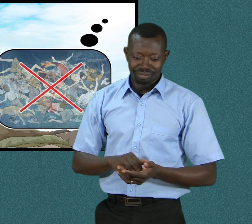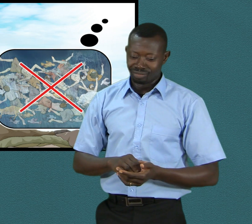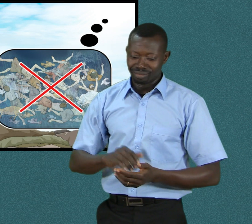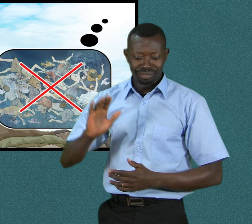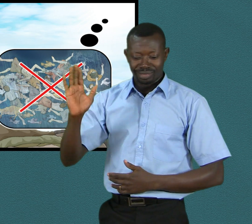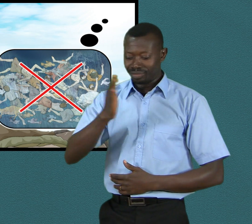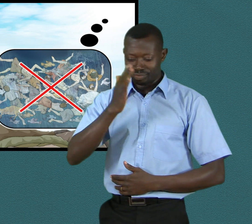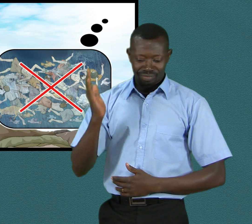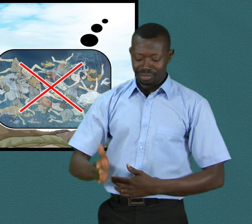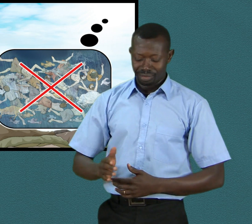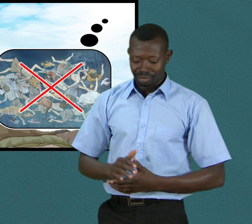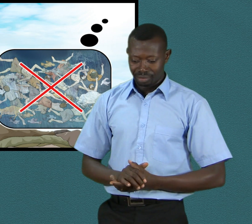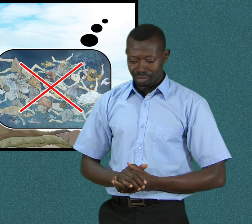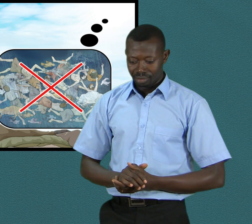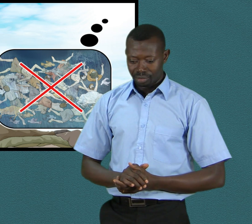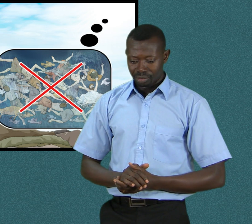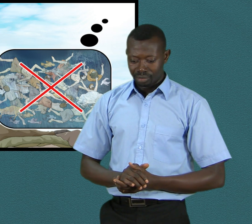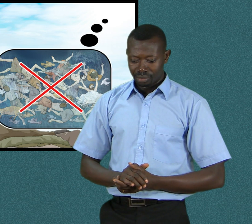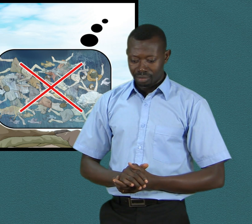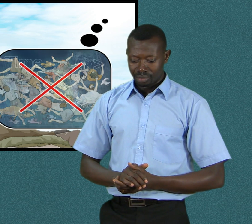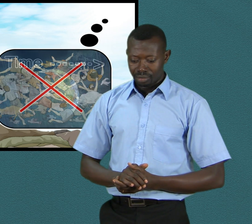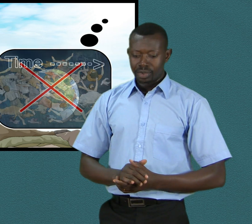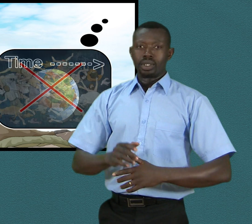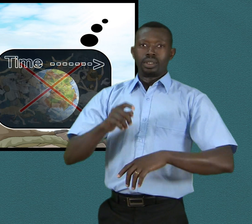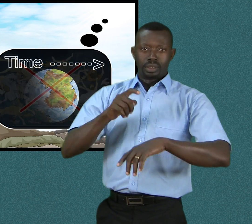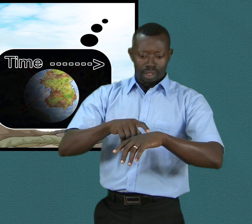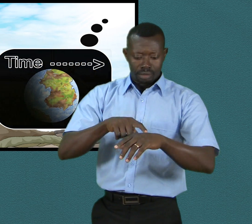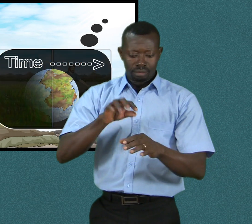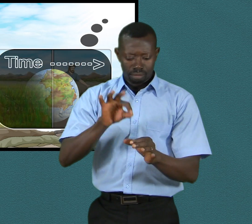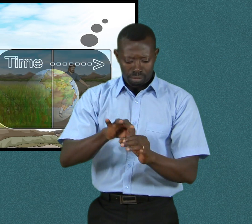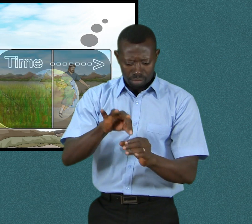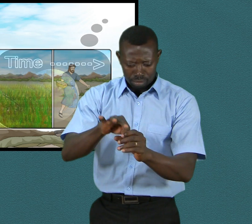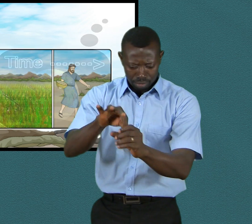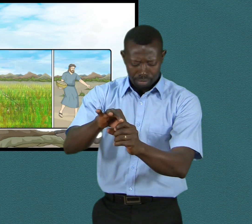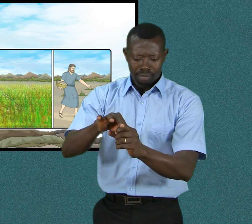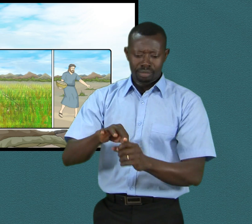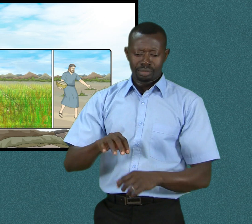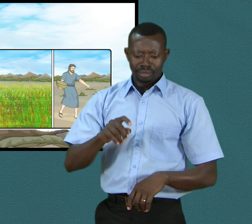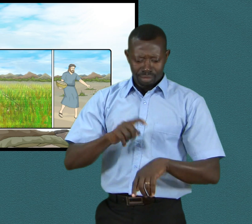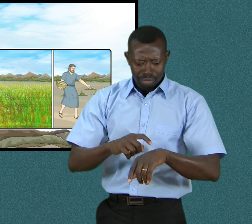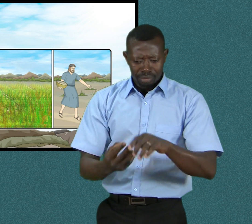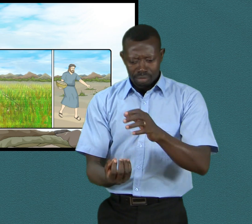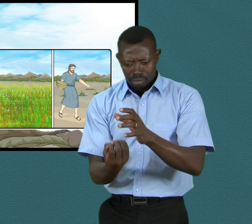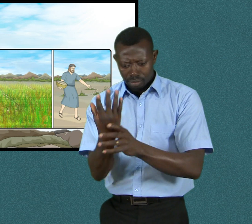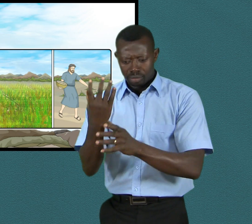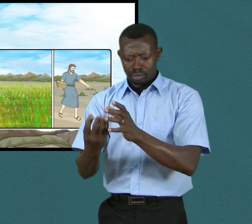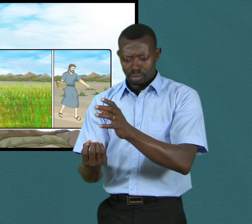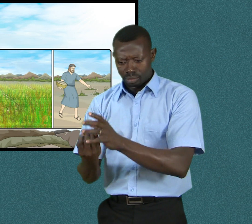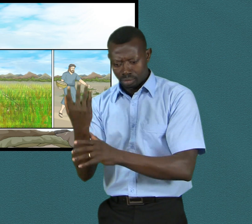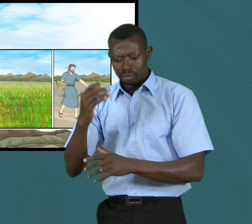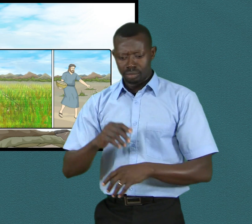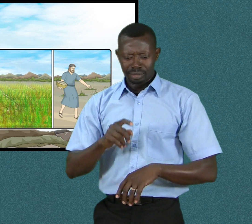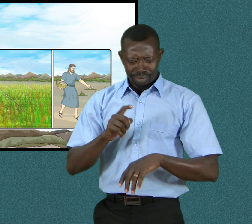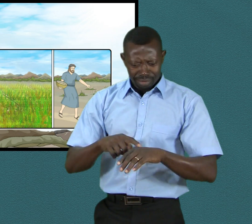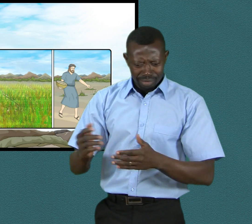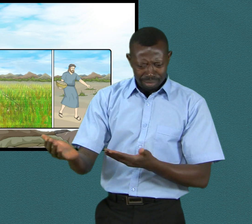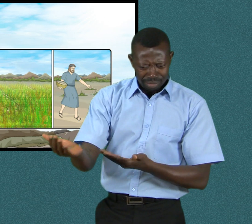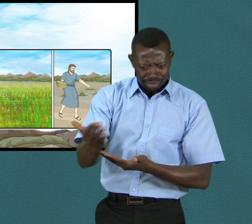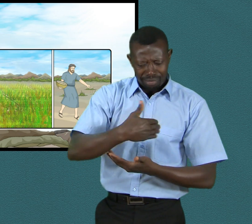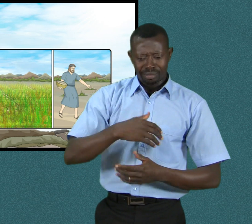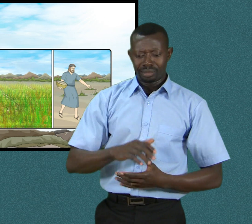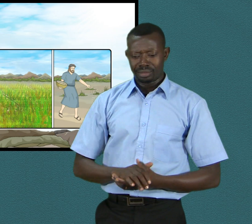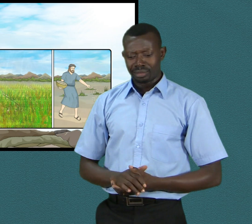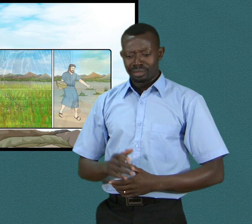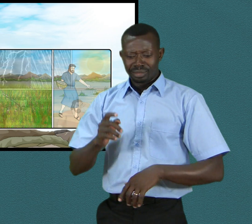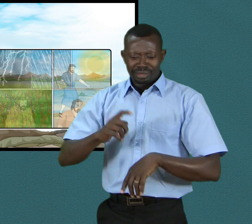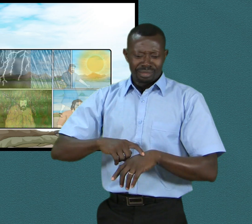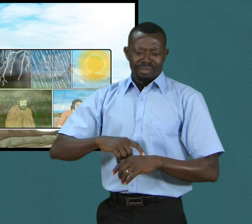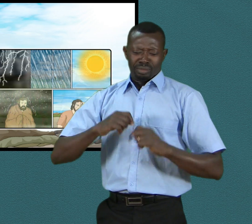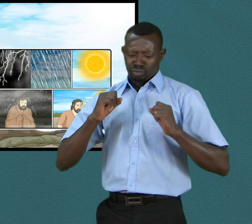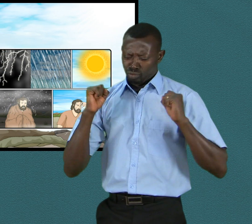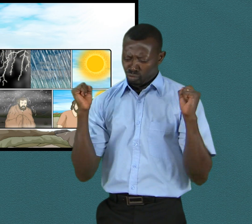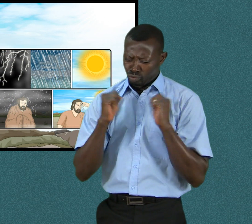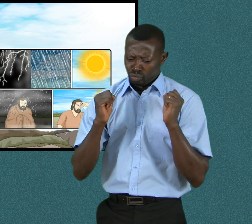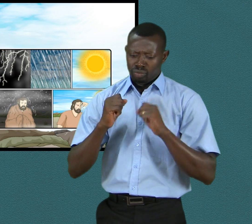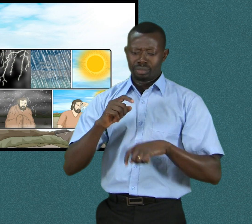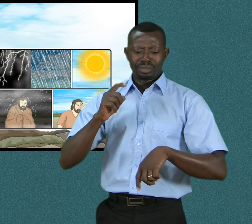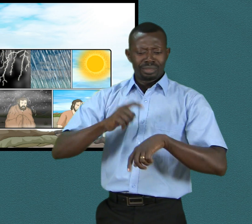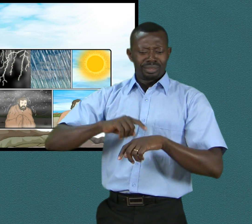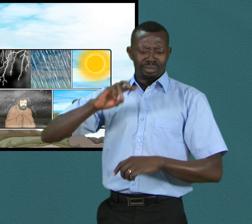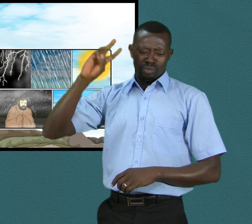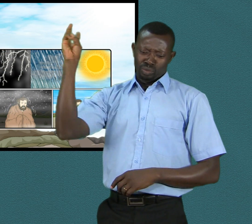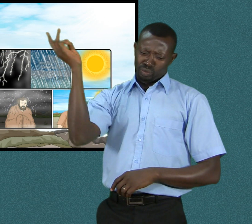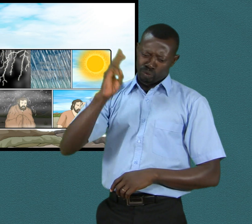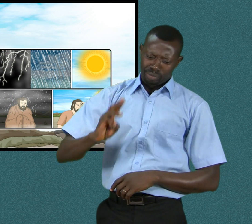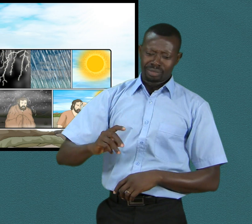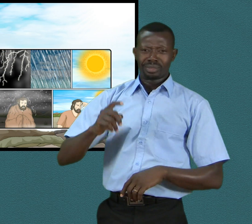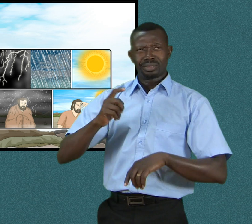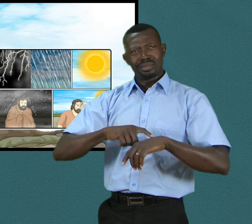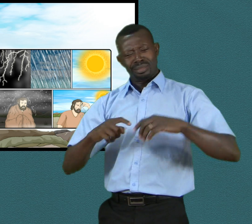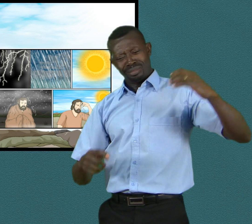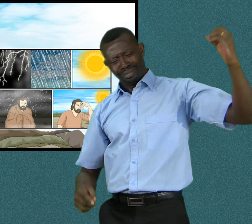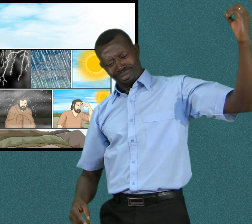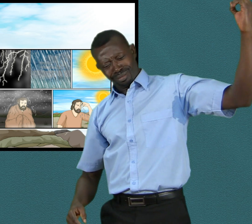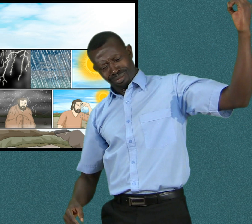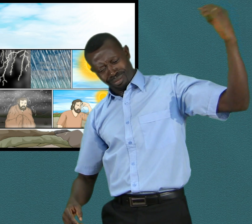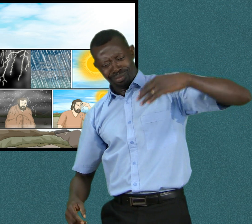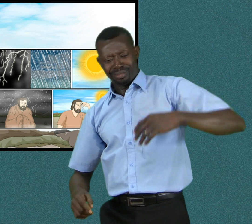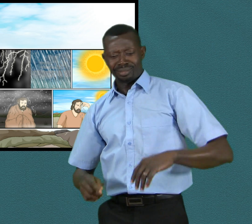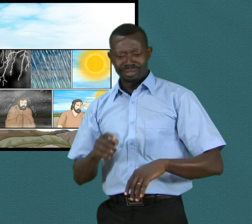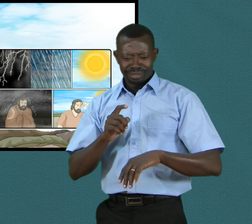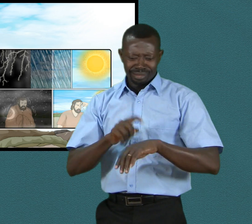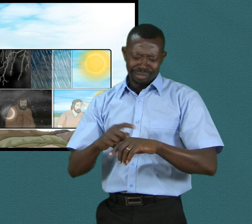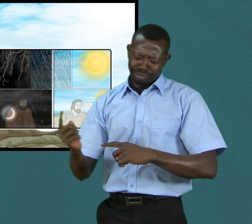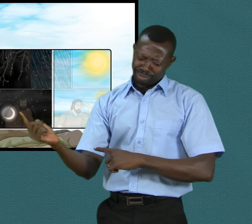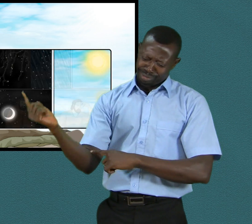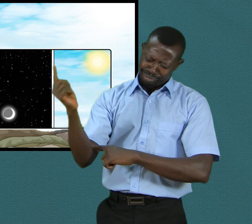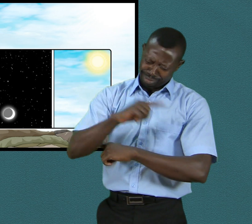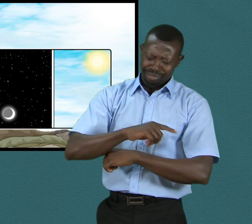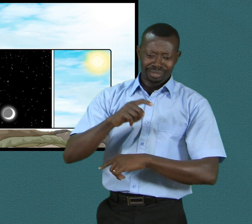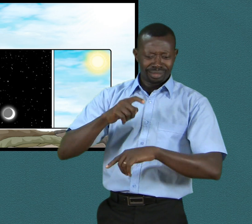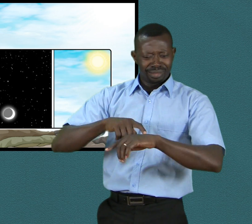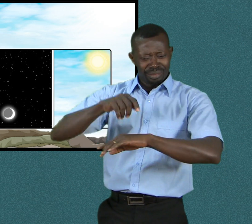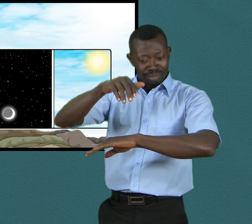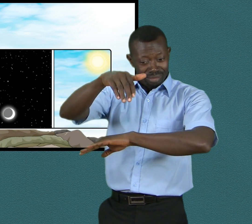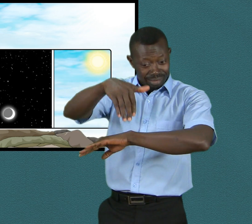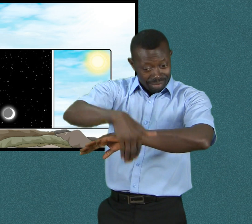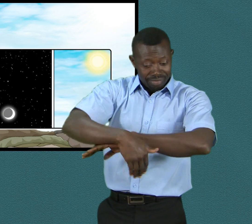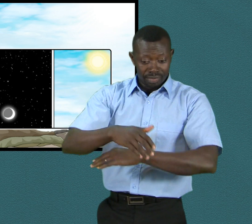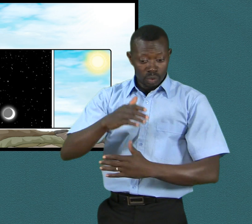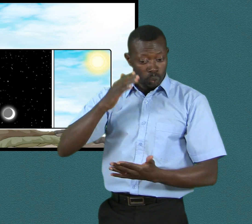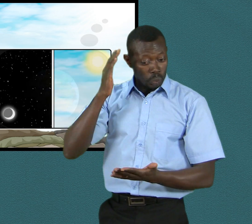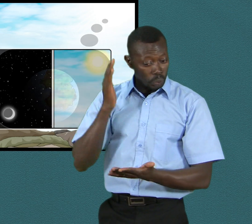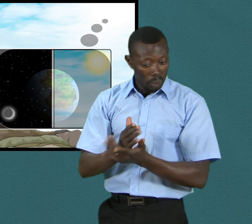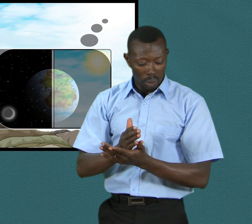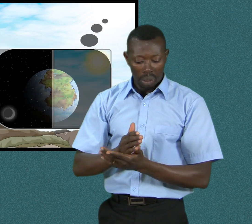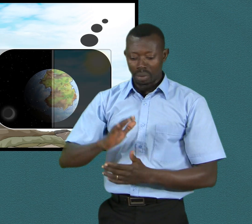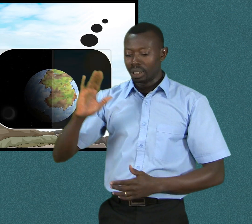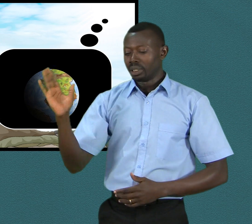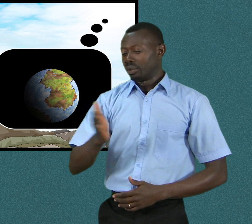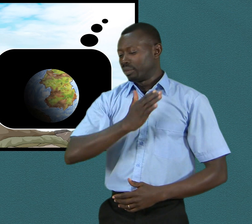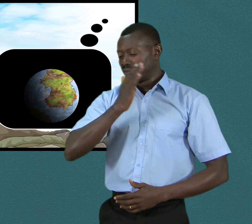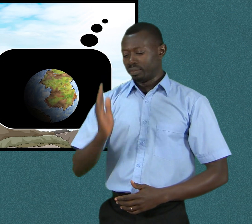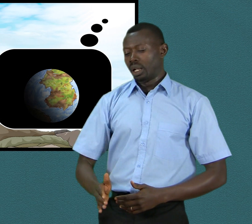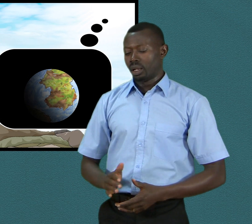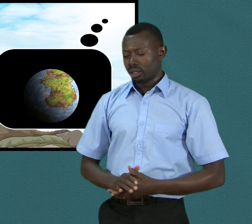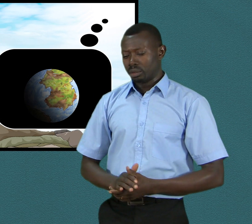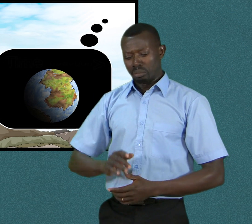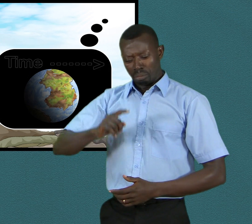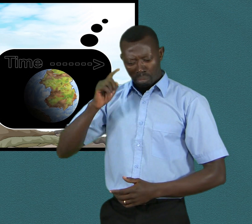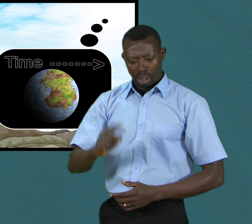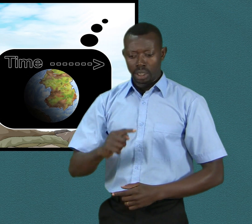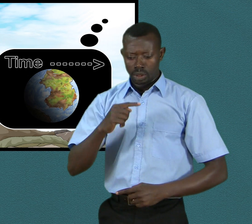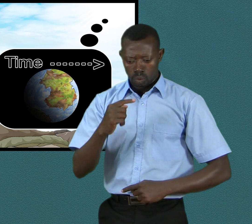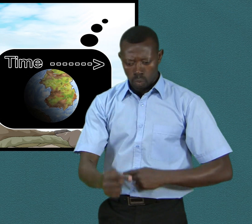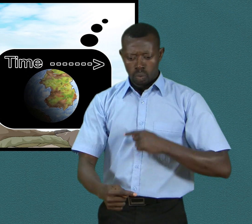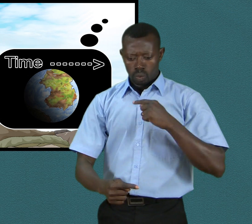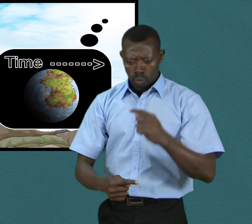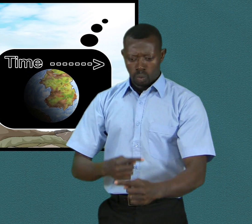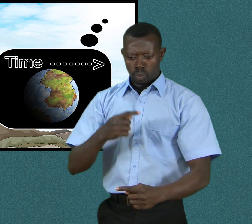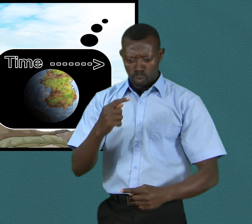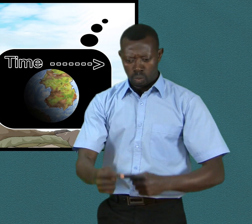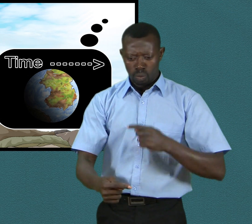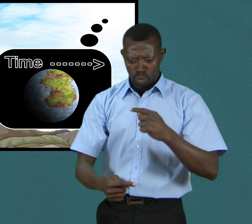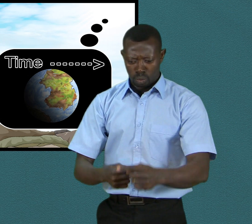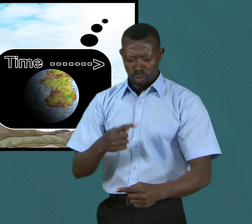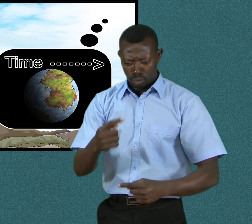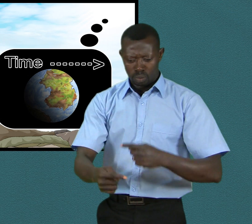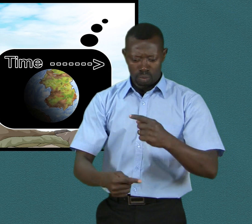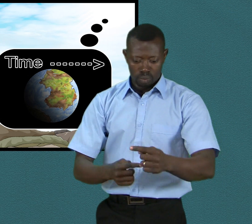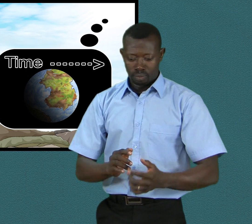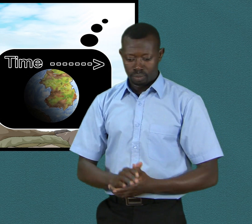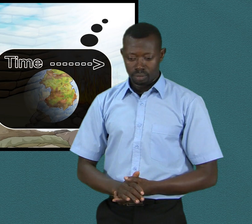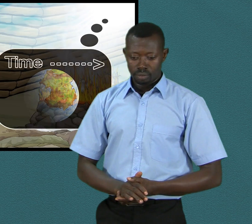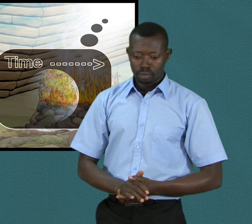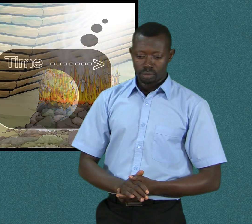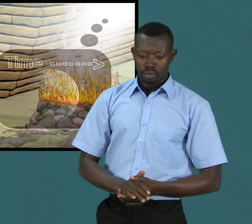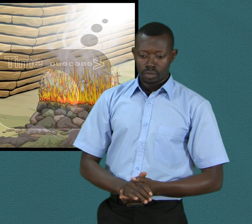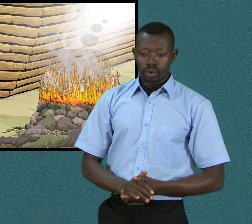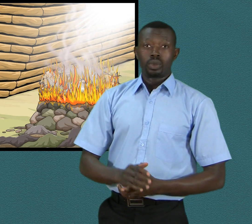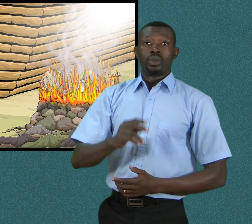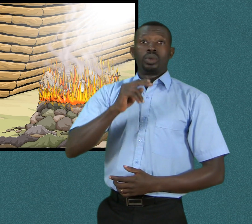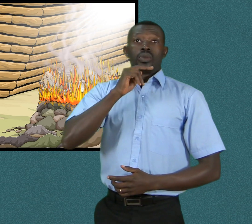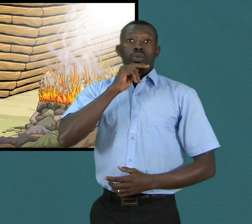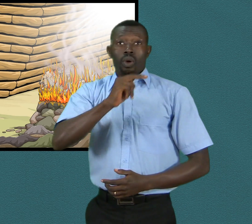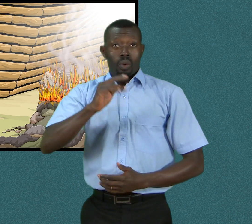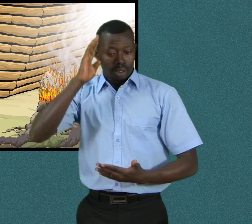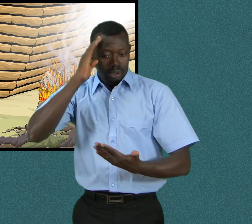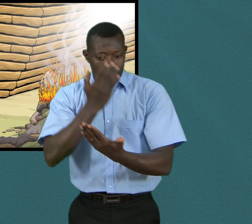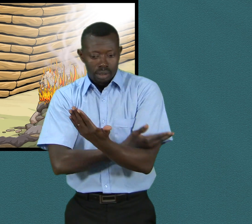As long as the earth endures, seedtime and harvest, cold and heat, summer and winter, day and night shall never cease.”